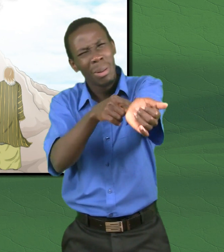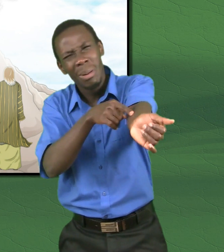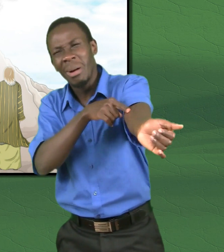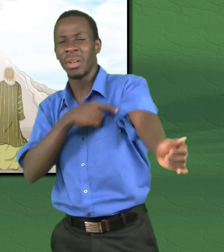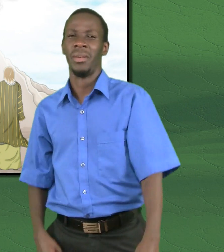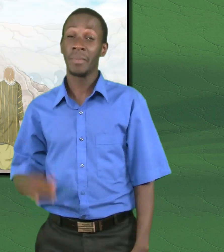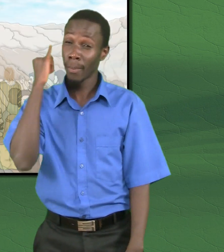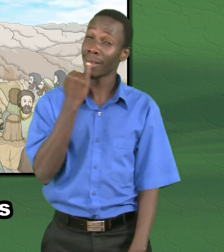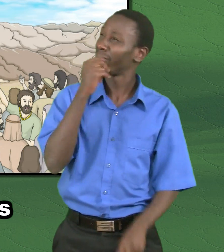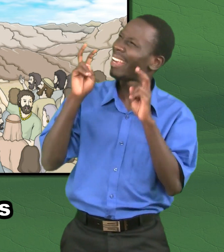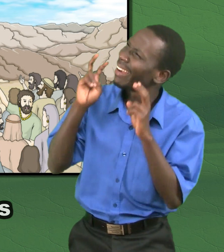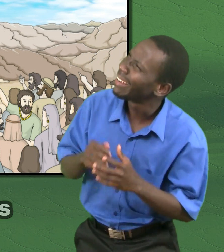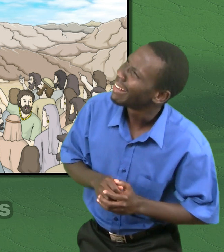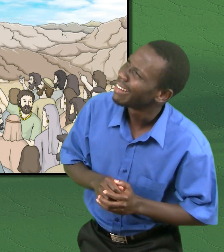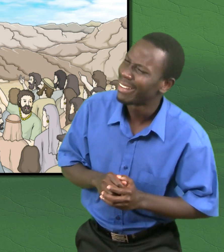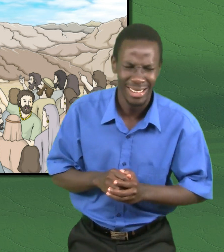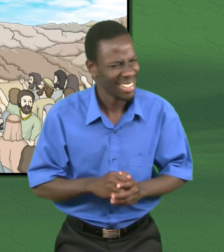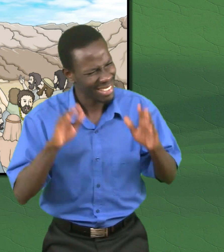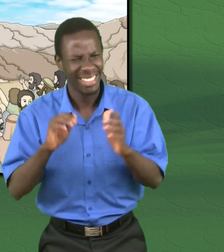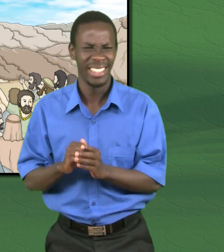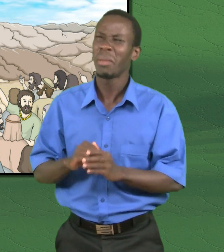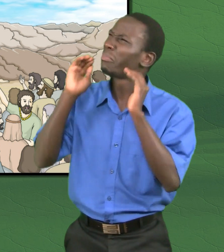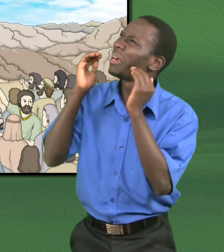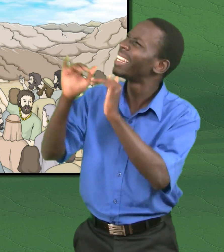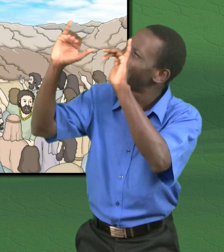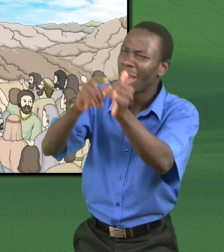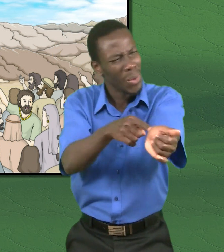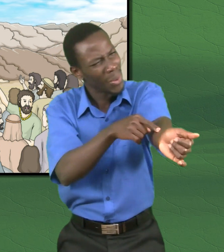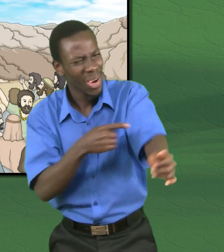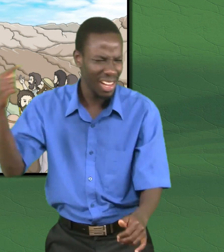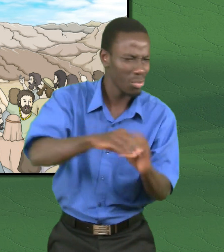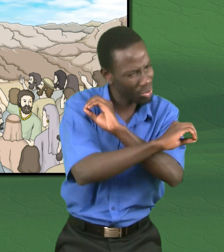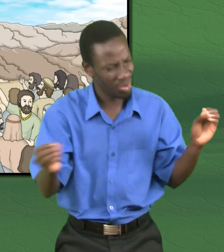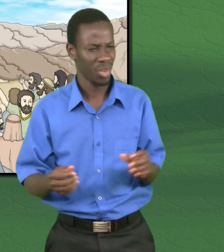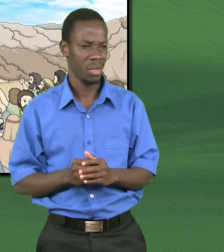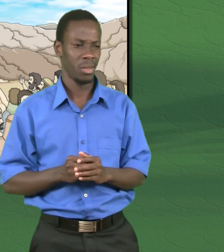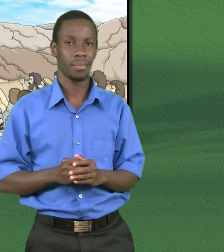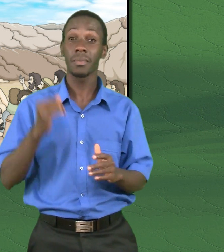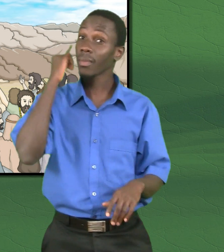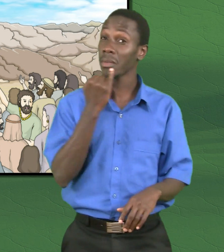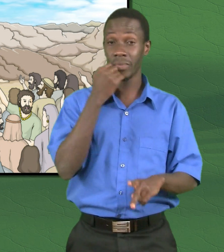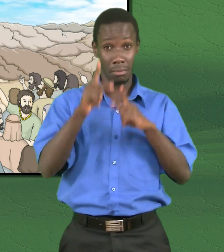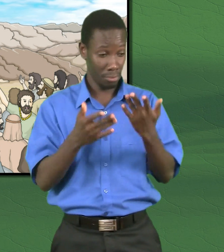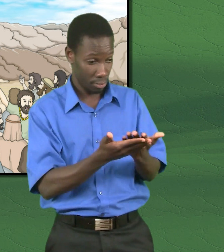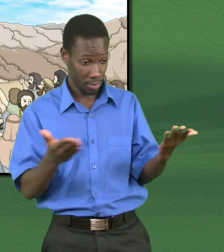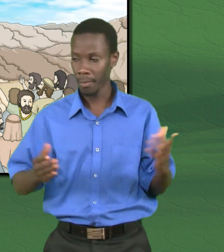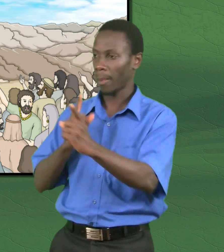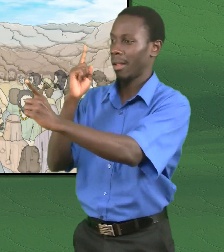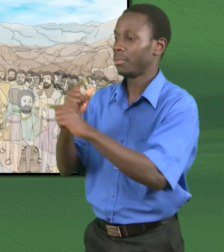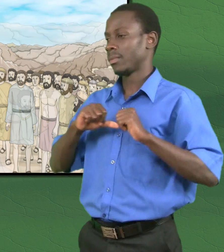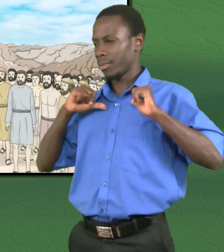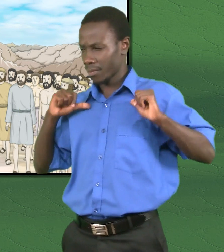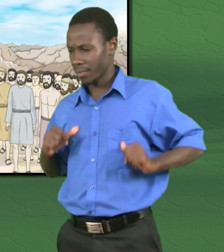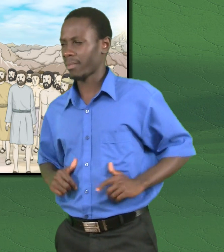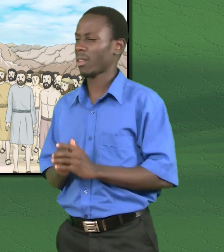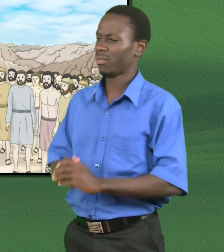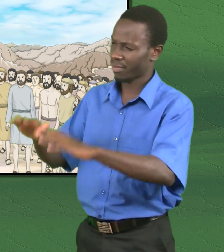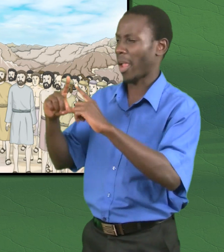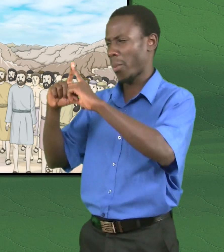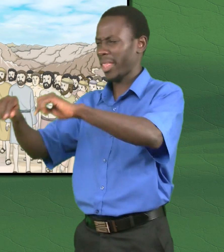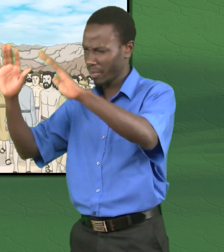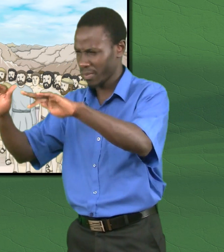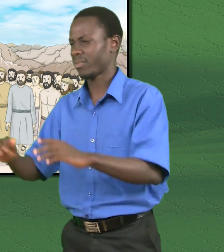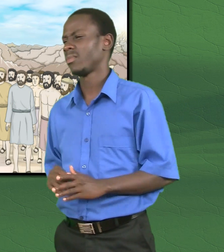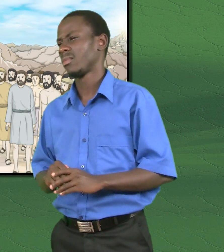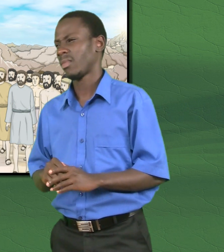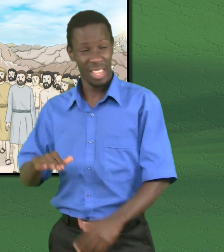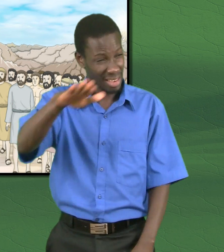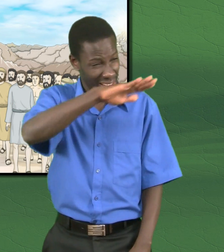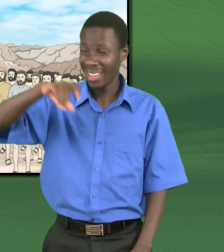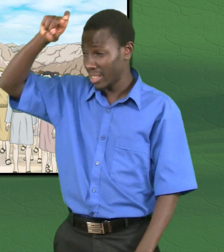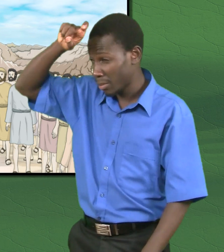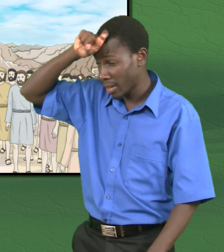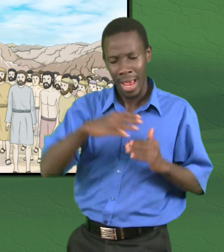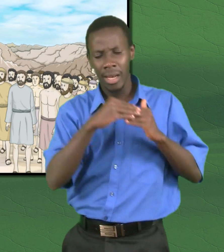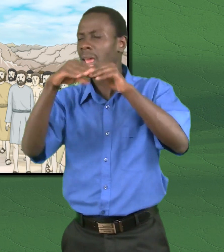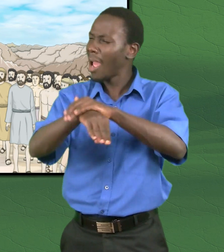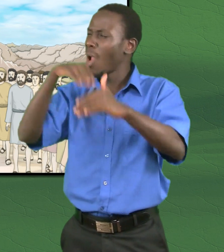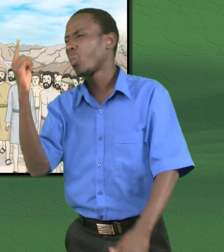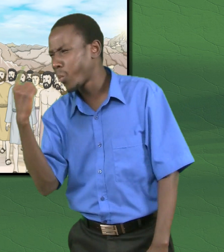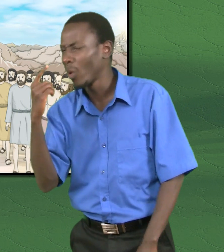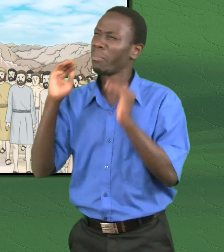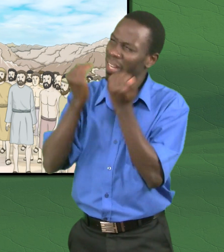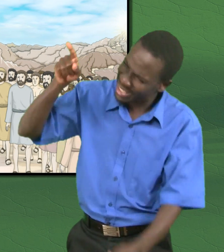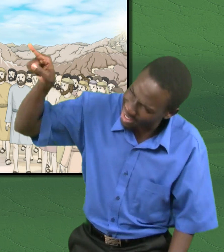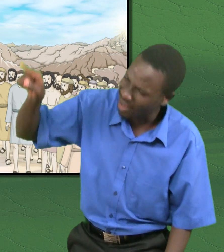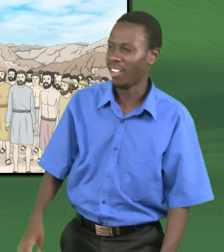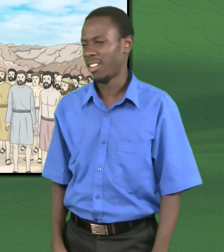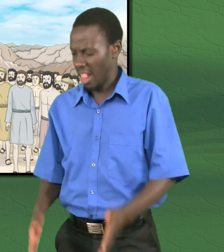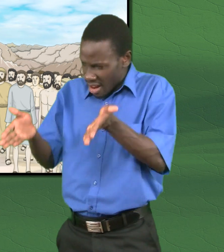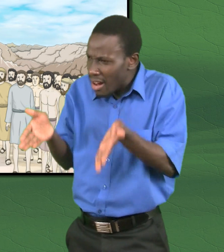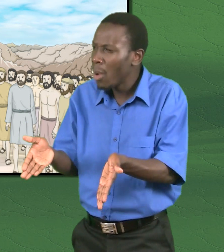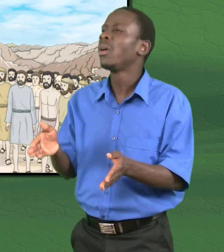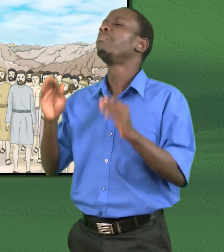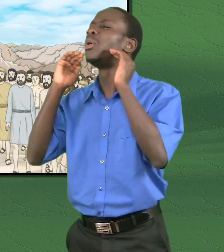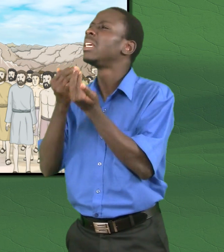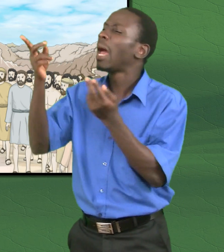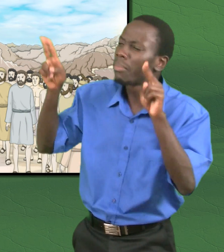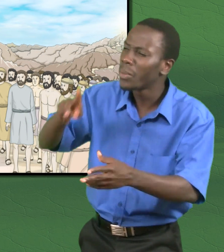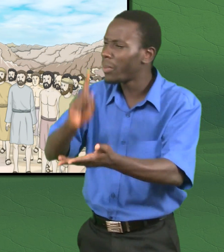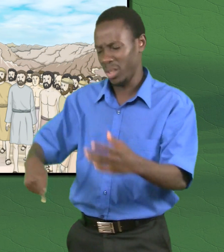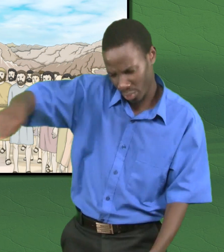Now when the people saw that Moses was delayed in coming down from the mountain, they gathered around Aaron and said, “Come, make us gods who will go before us.